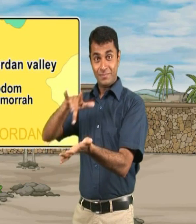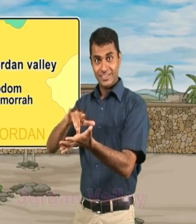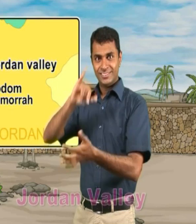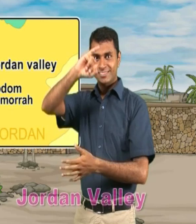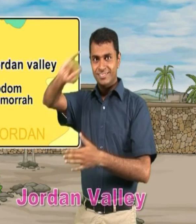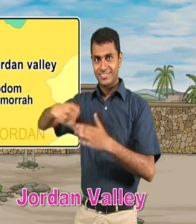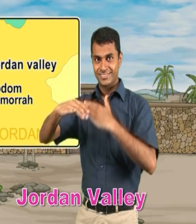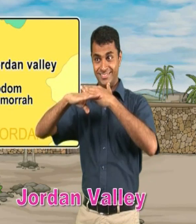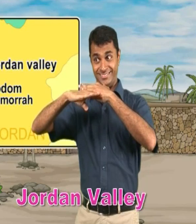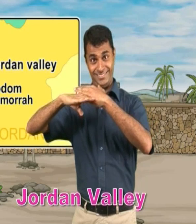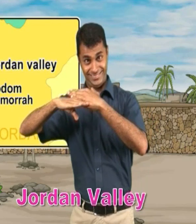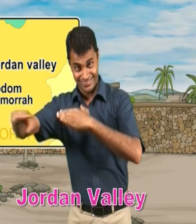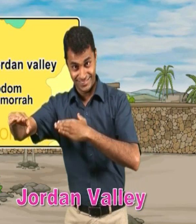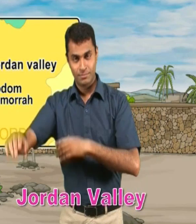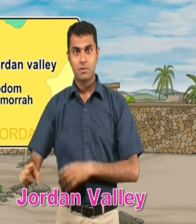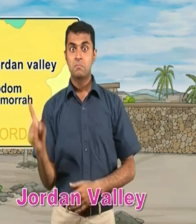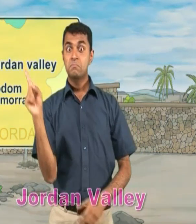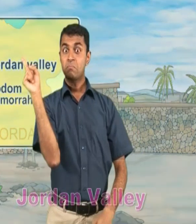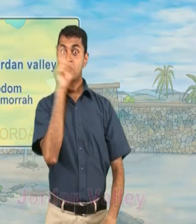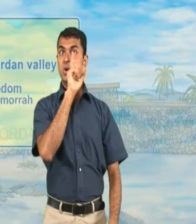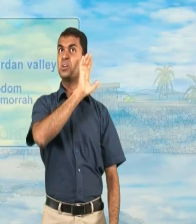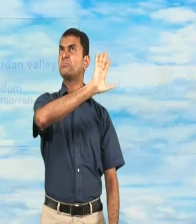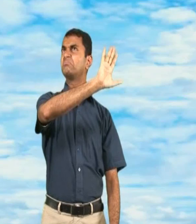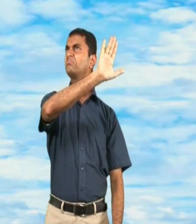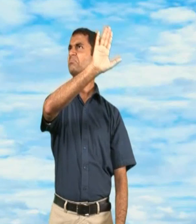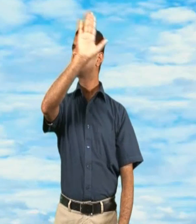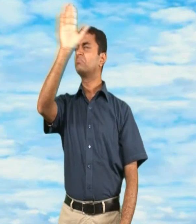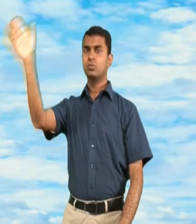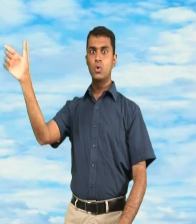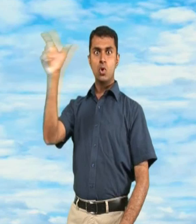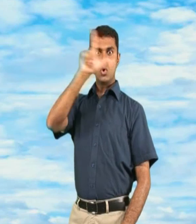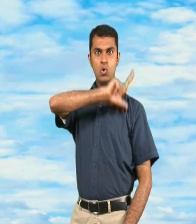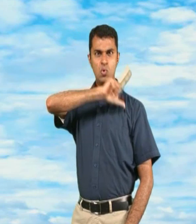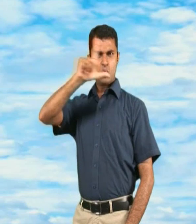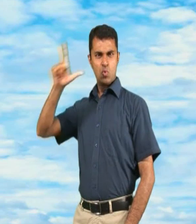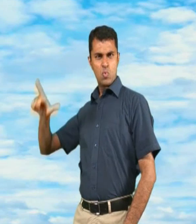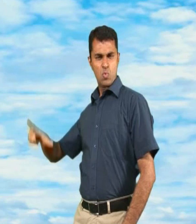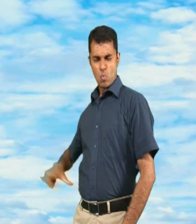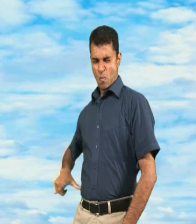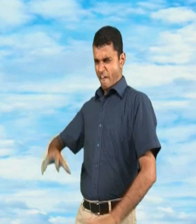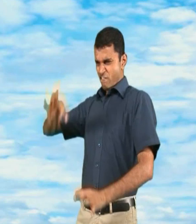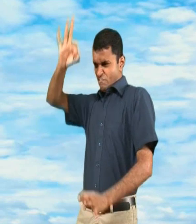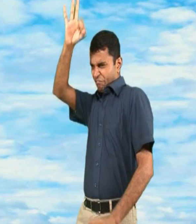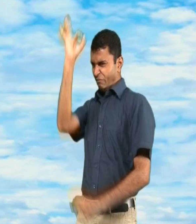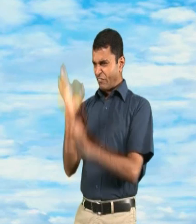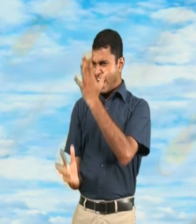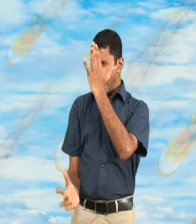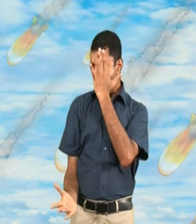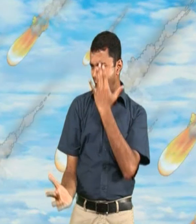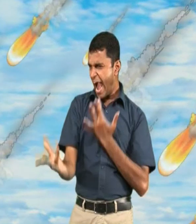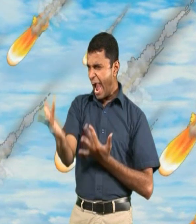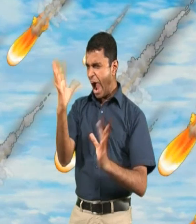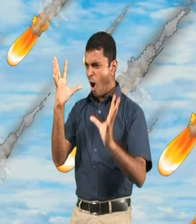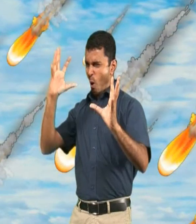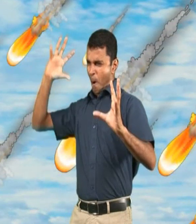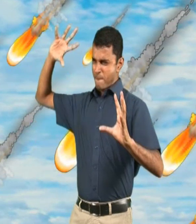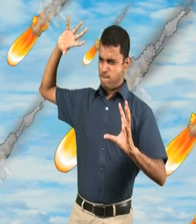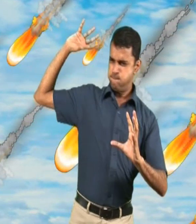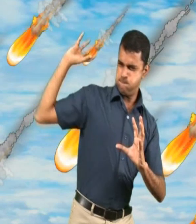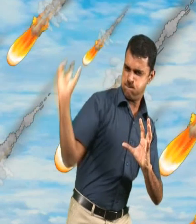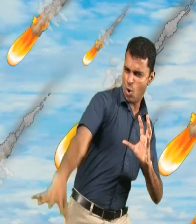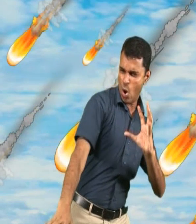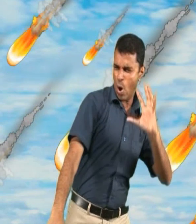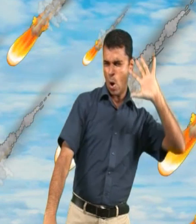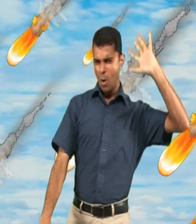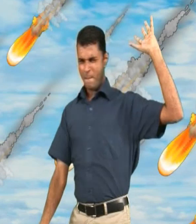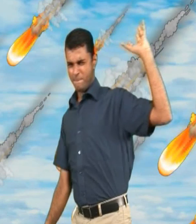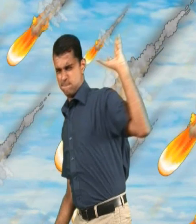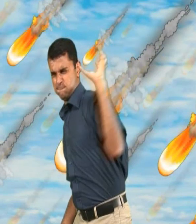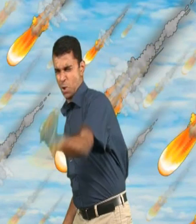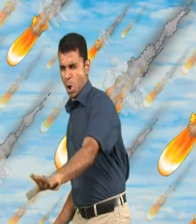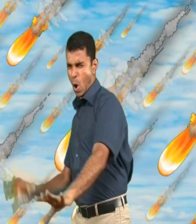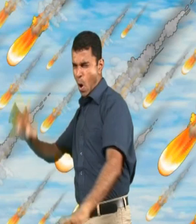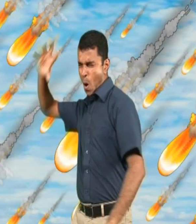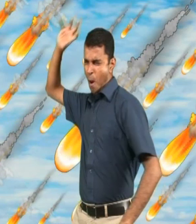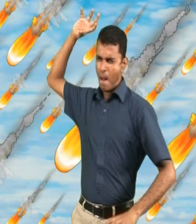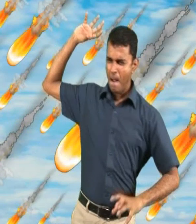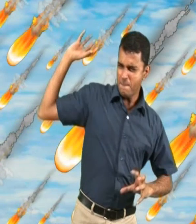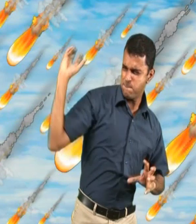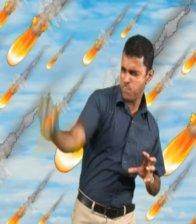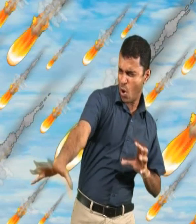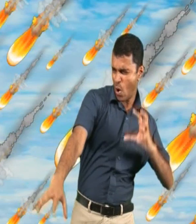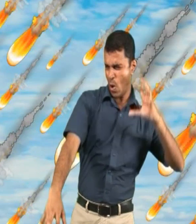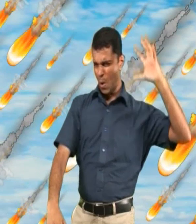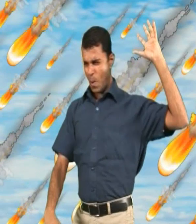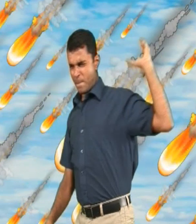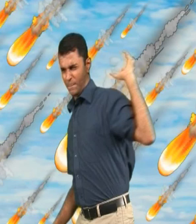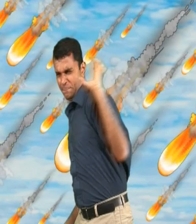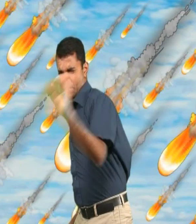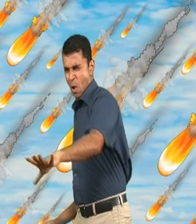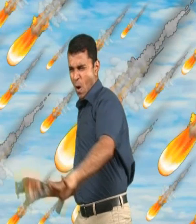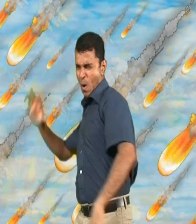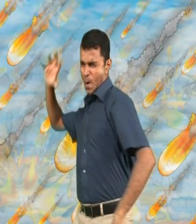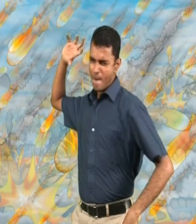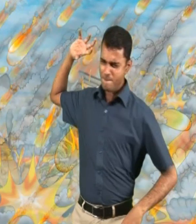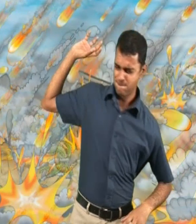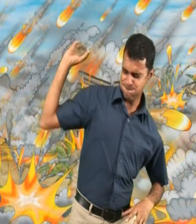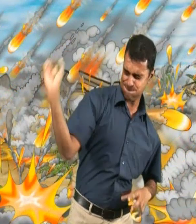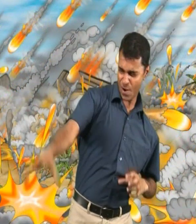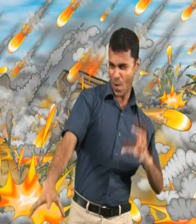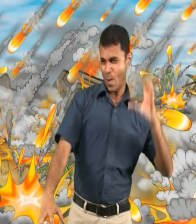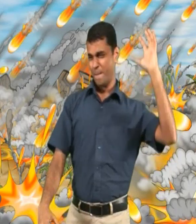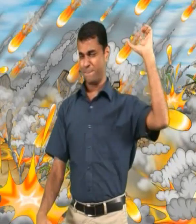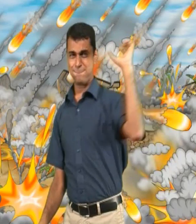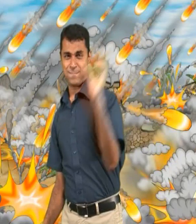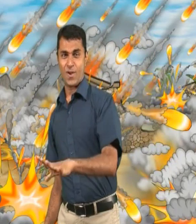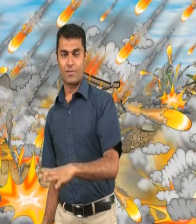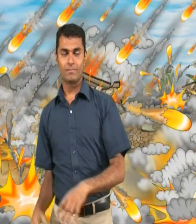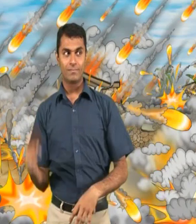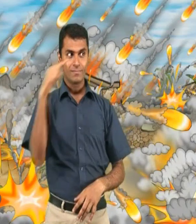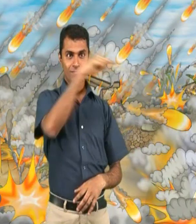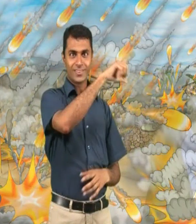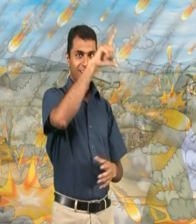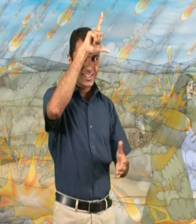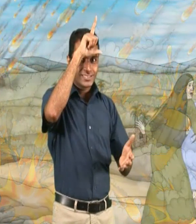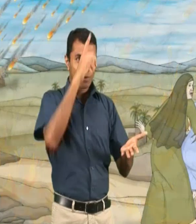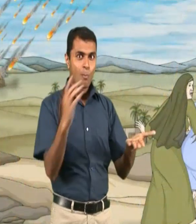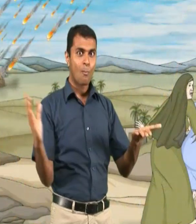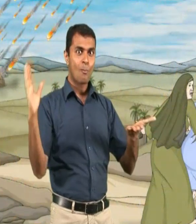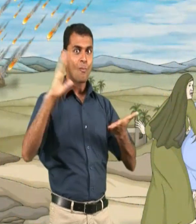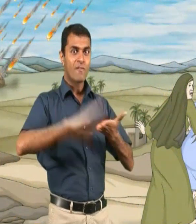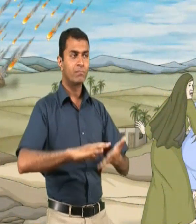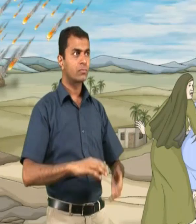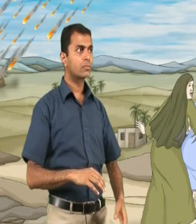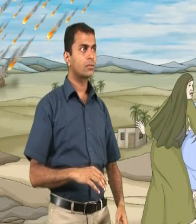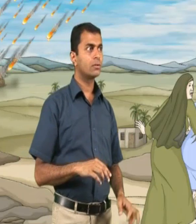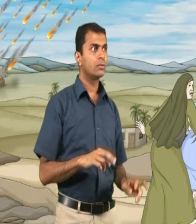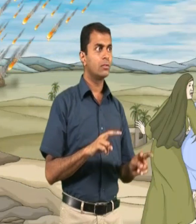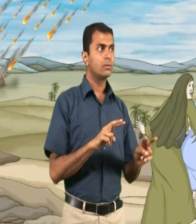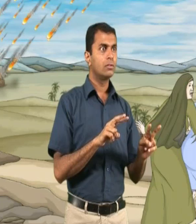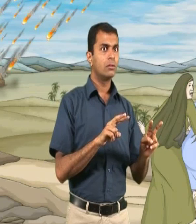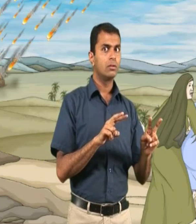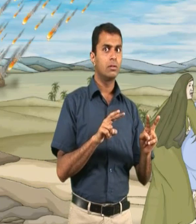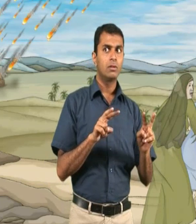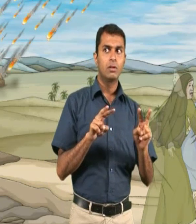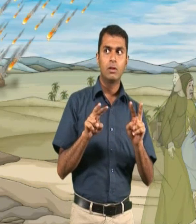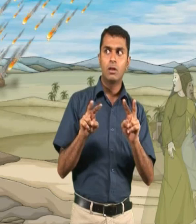Thus He destroyed these cities and the entire plain, including all the inhabitants of the cities and everything that grew on the ground.